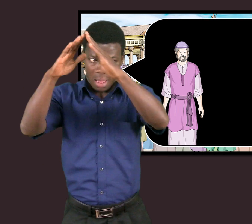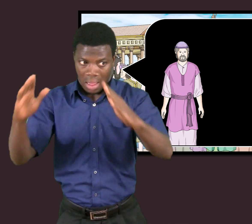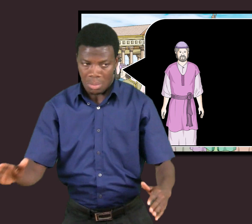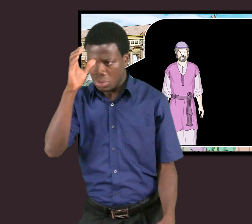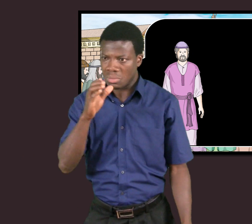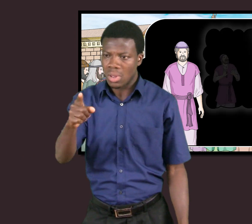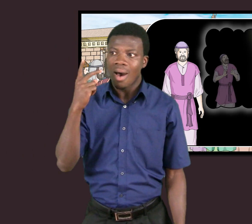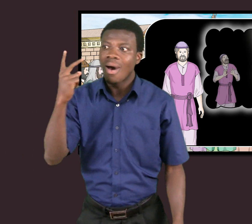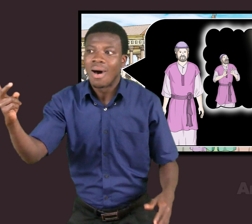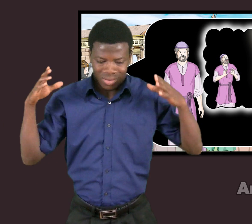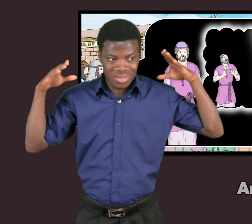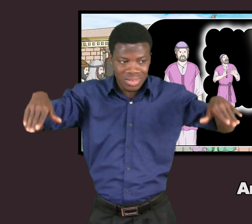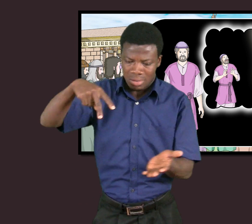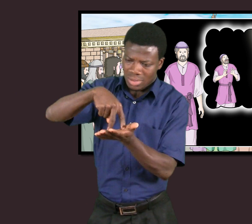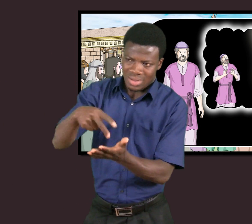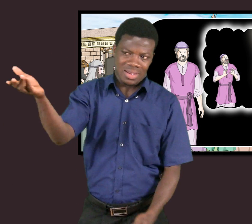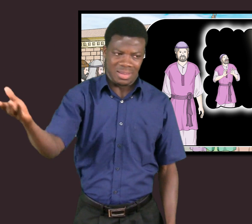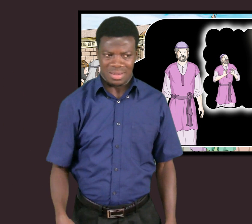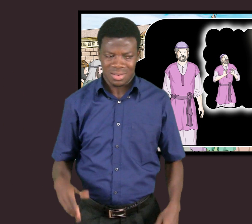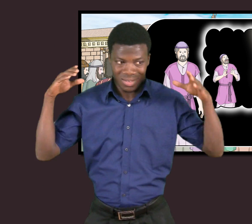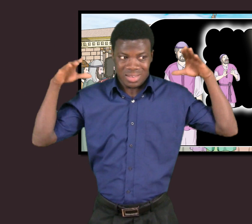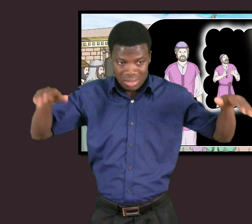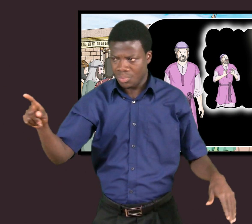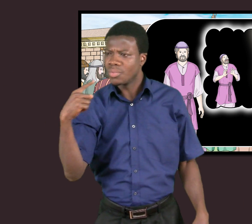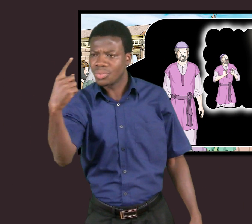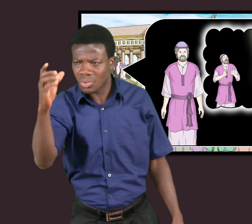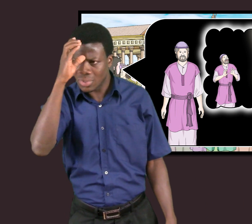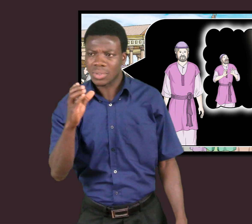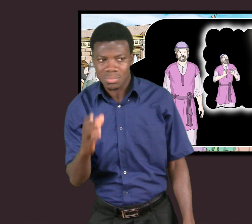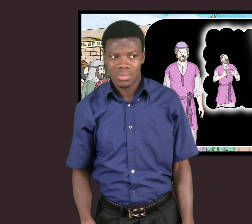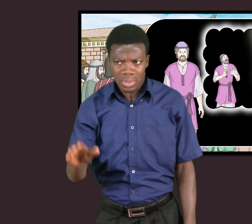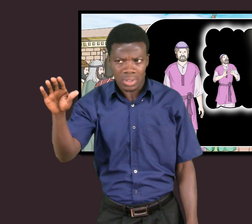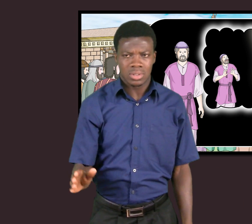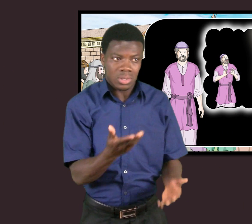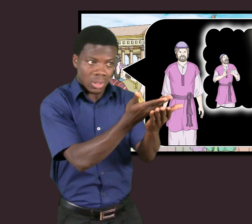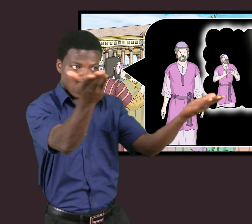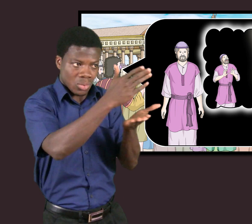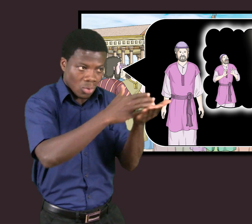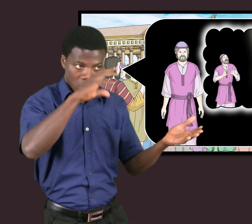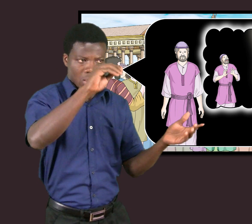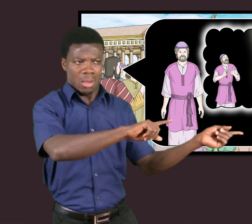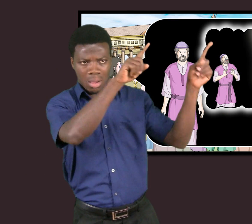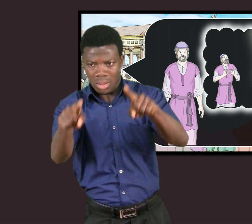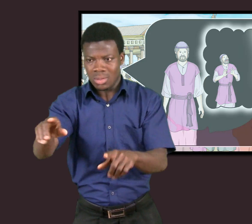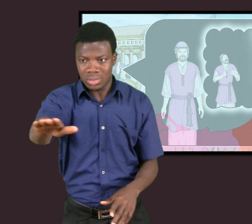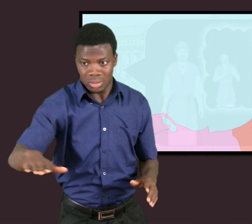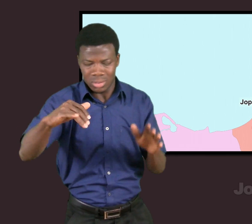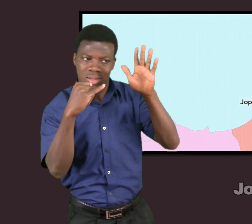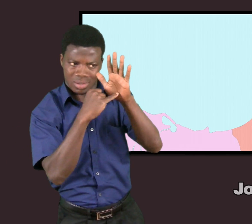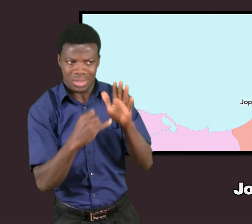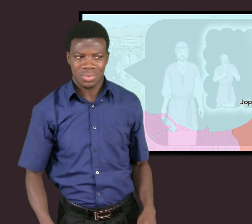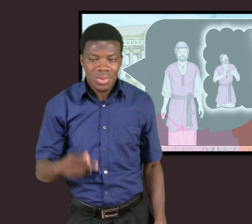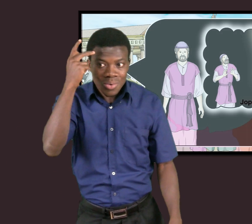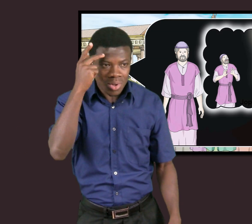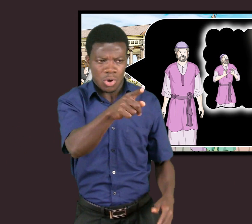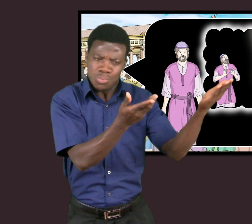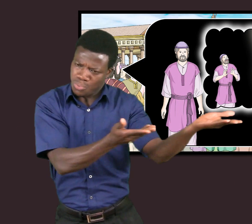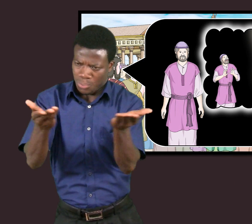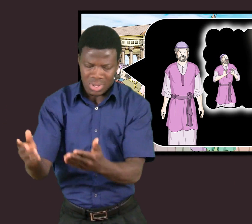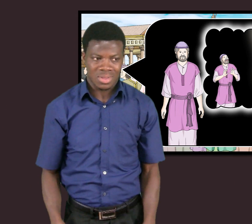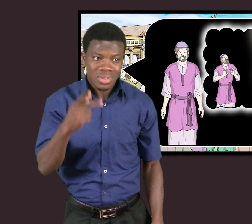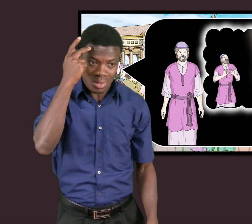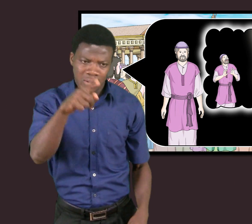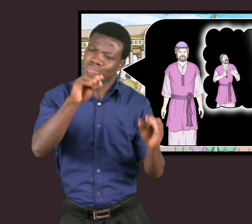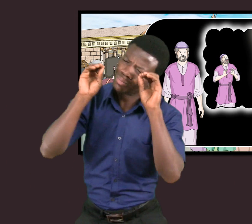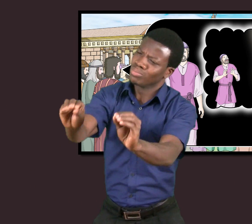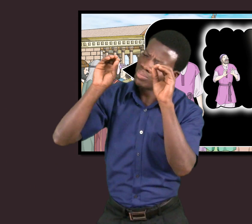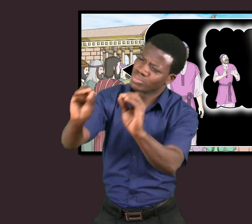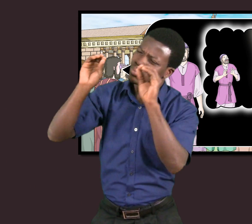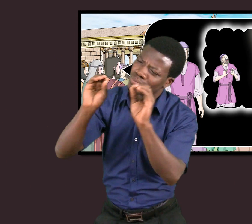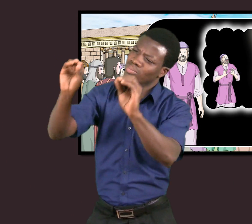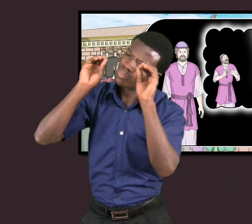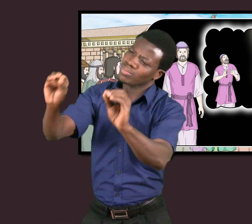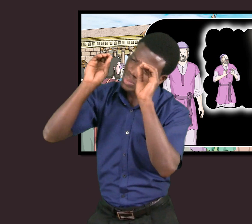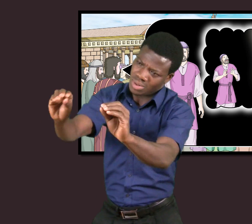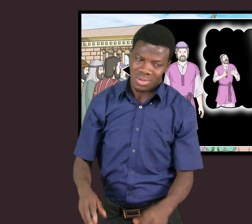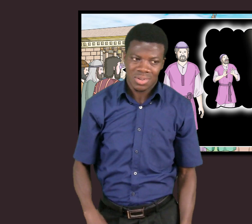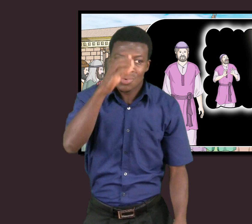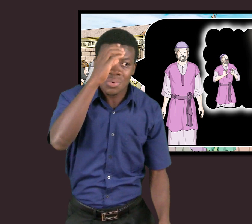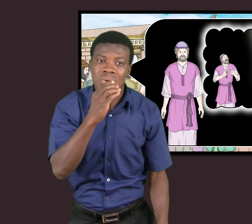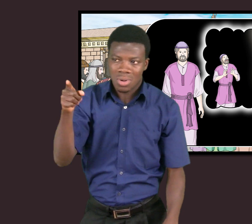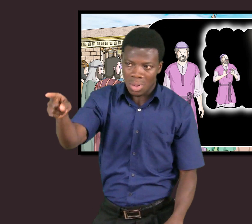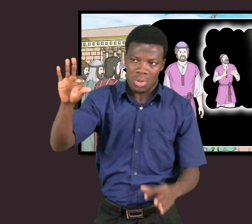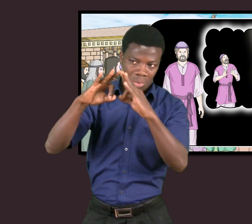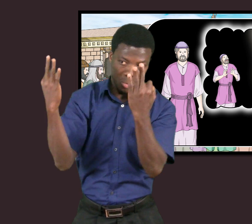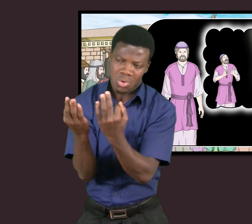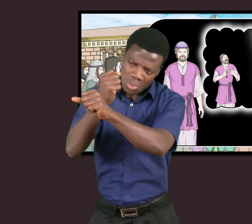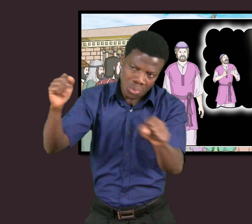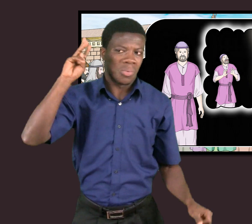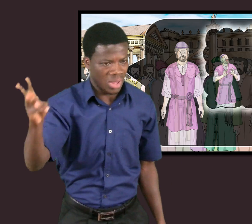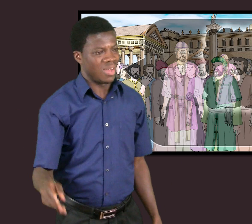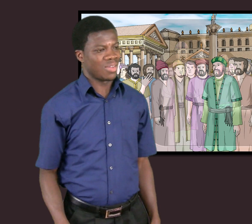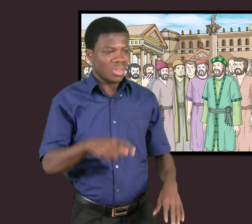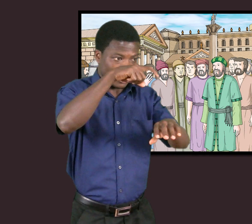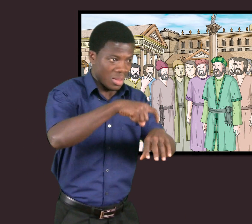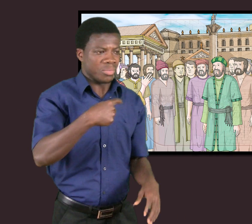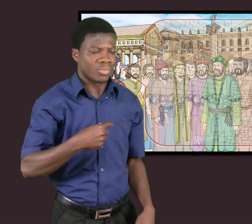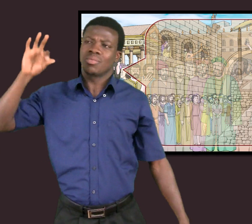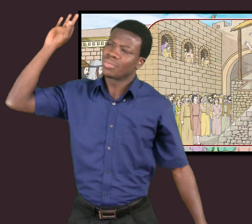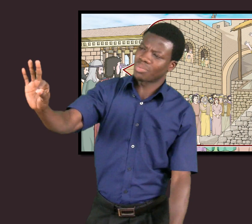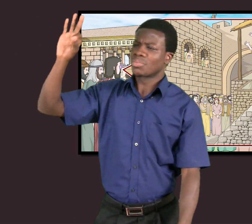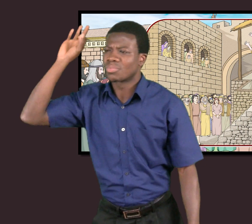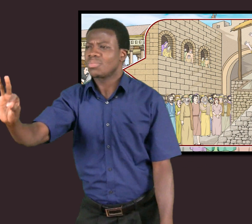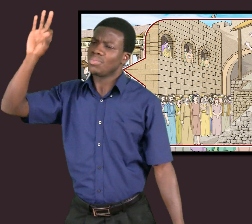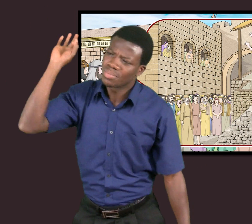He told us how he had seen an angel standing in his house and saying, ‘Send to Joppa for Simon who is called Peter. He will convey to you a message by which you and all your household will be saved.’